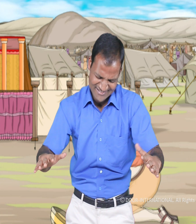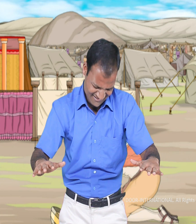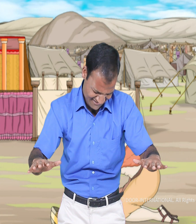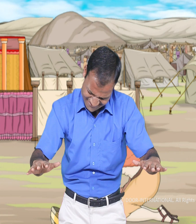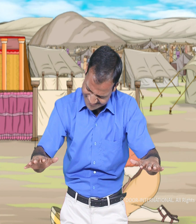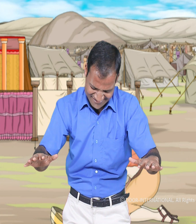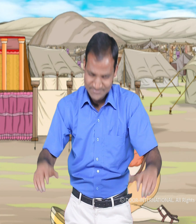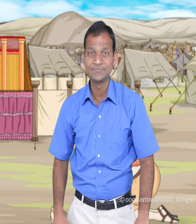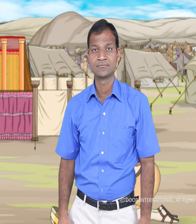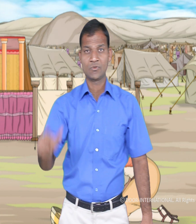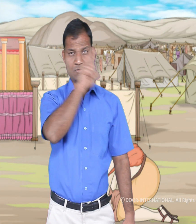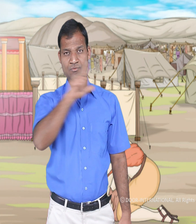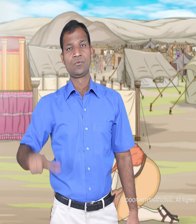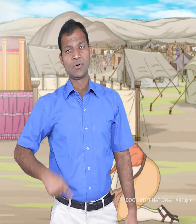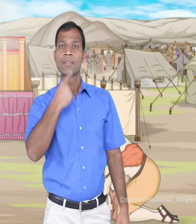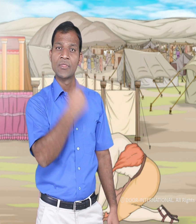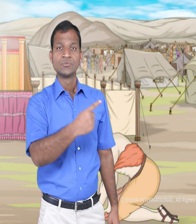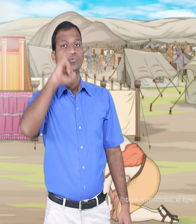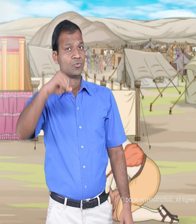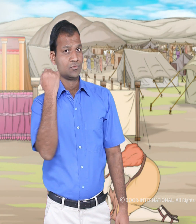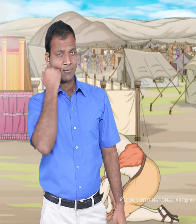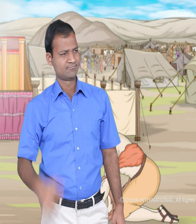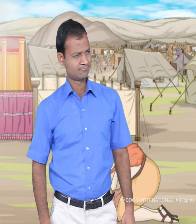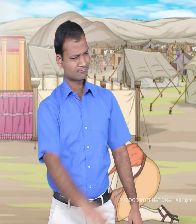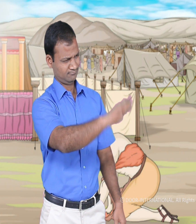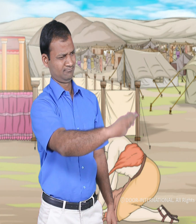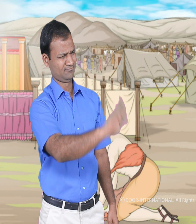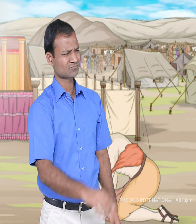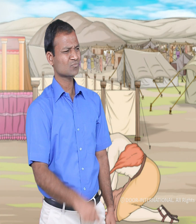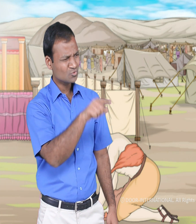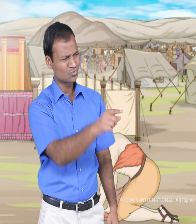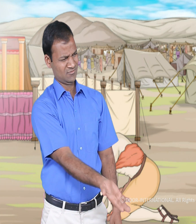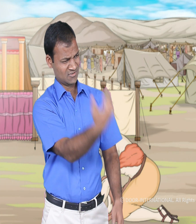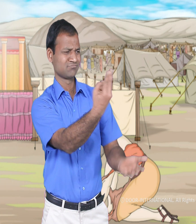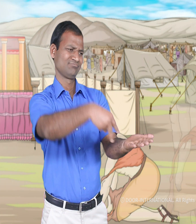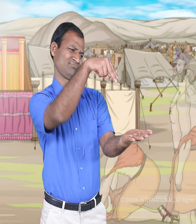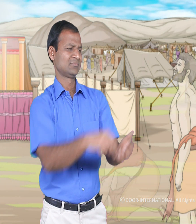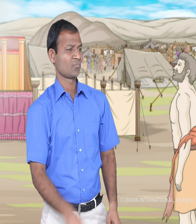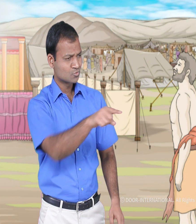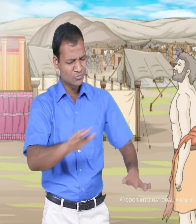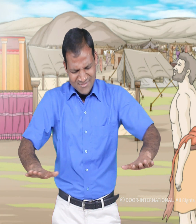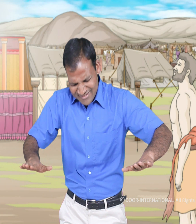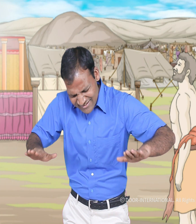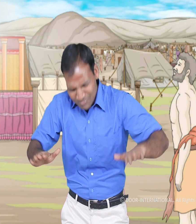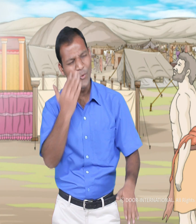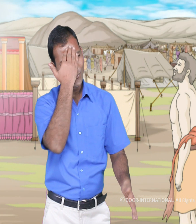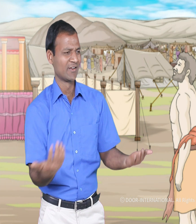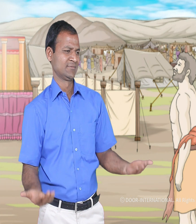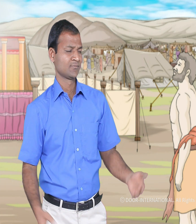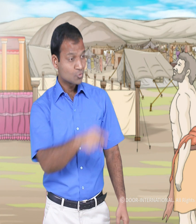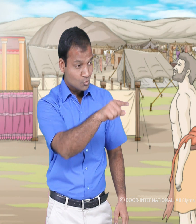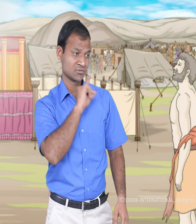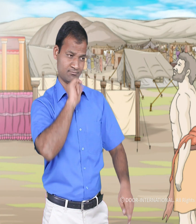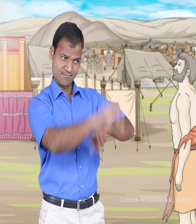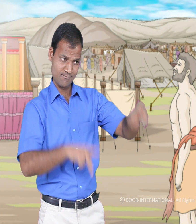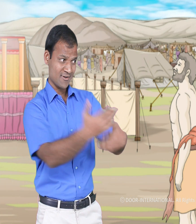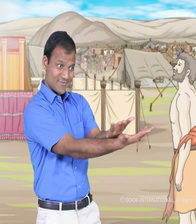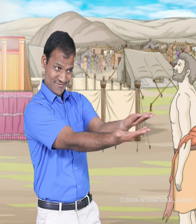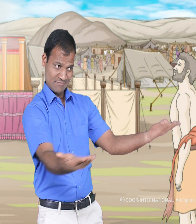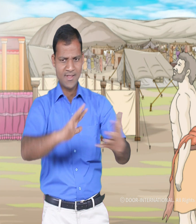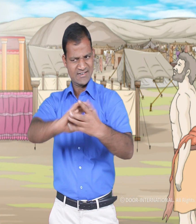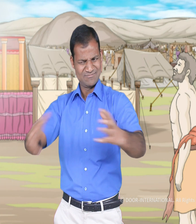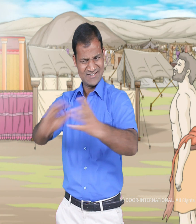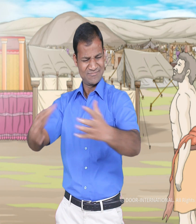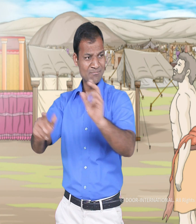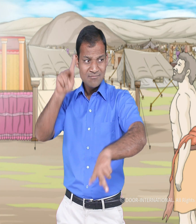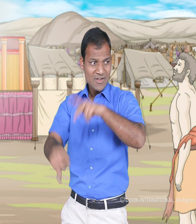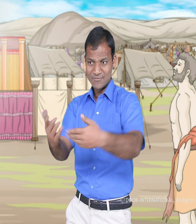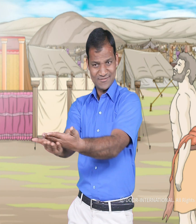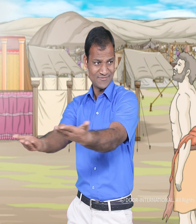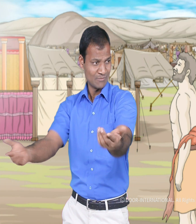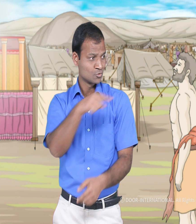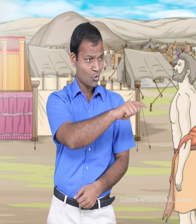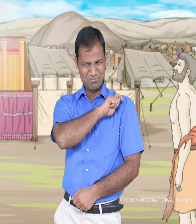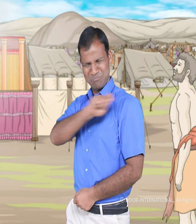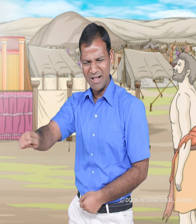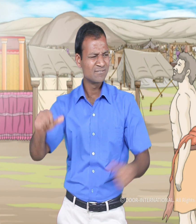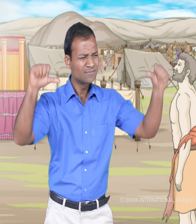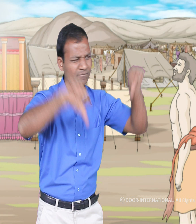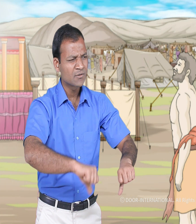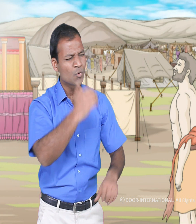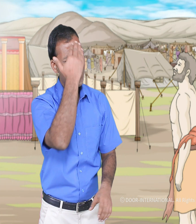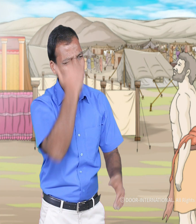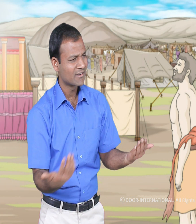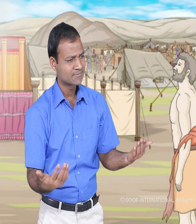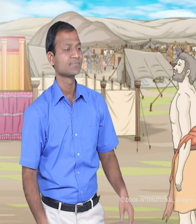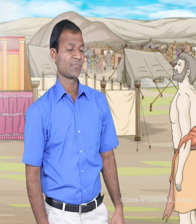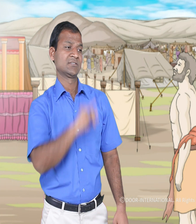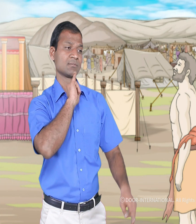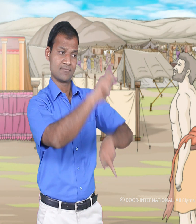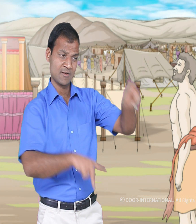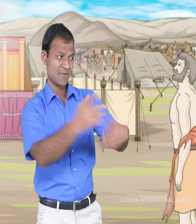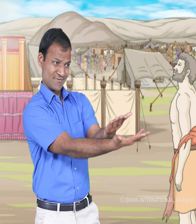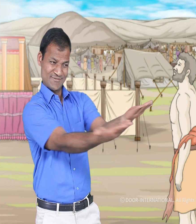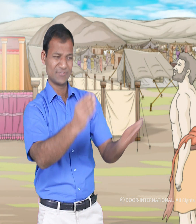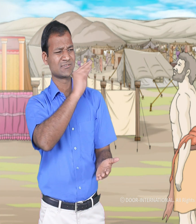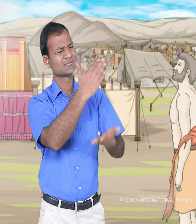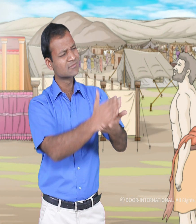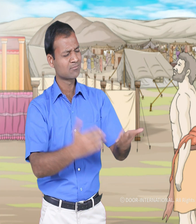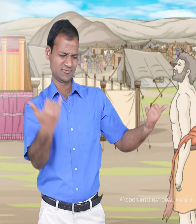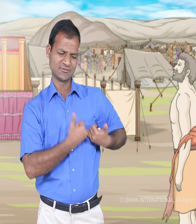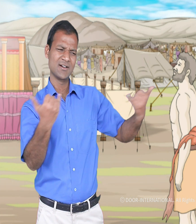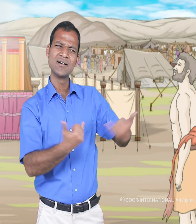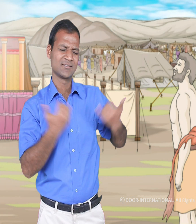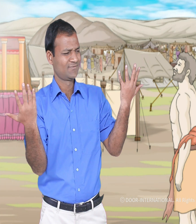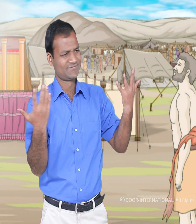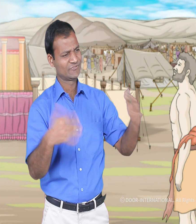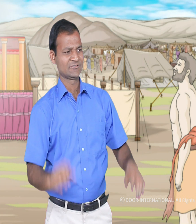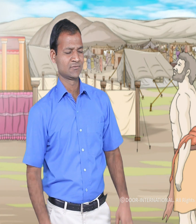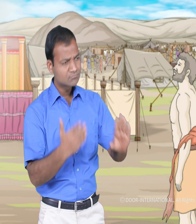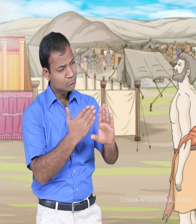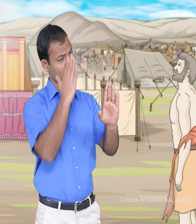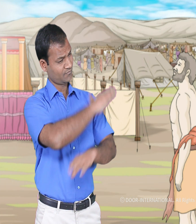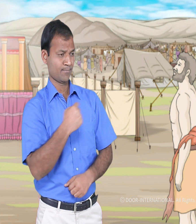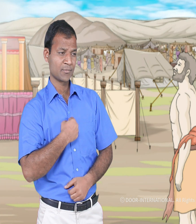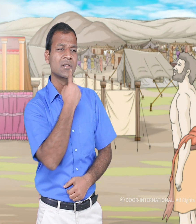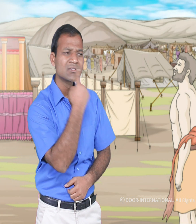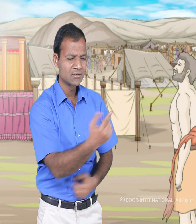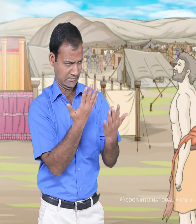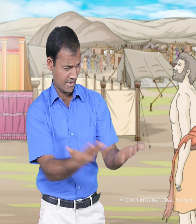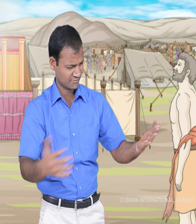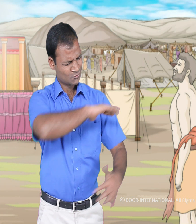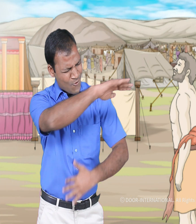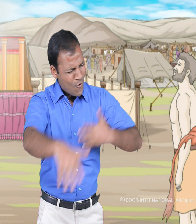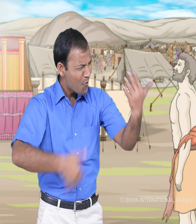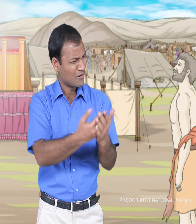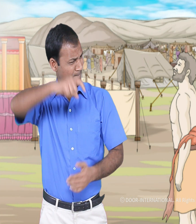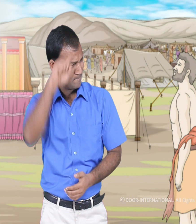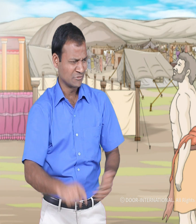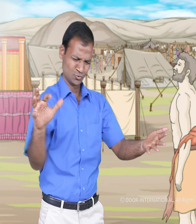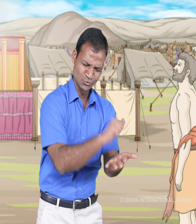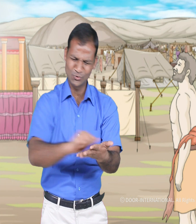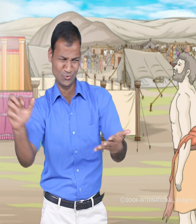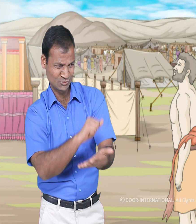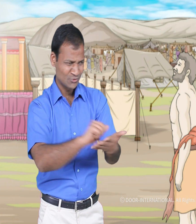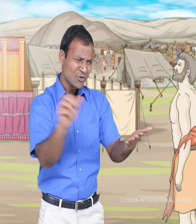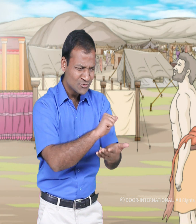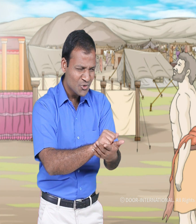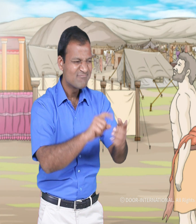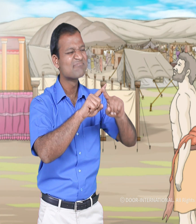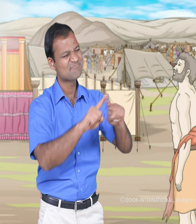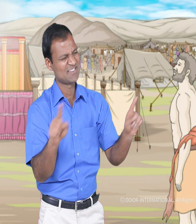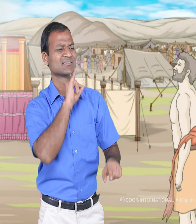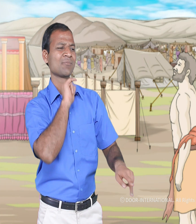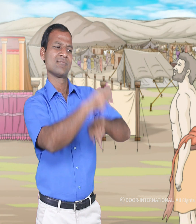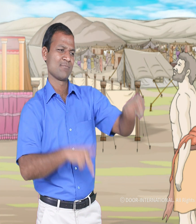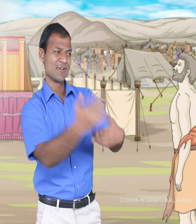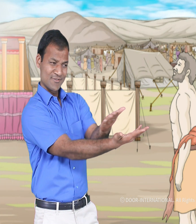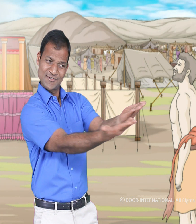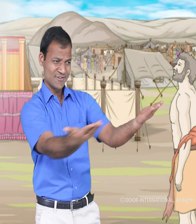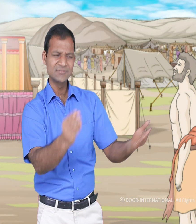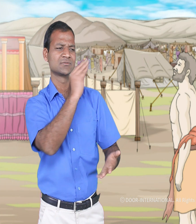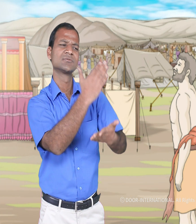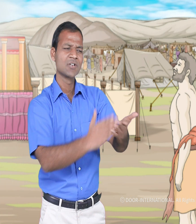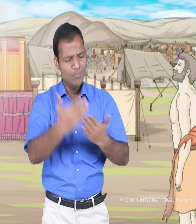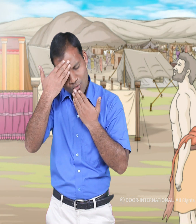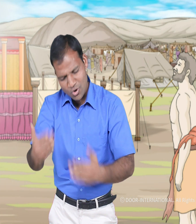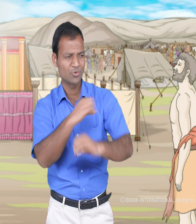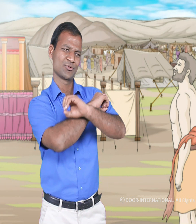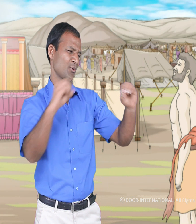But the LORD said to Joshua, “Stand up! Why have you fallen on your face? Israel has sinned; they have transgressed My covenant that I commanded them, and they have taken some of what was devoted to destruction.